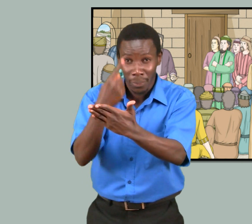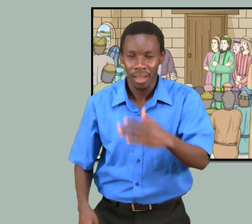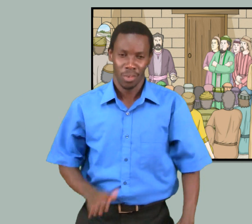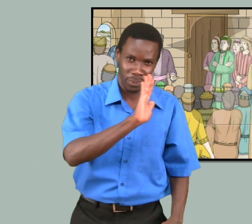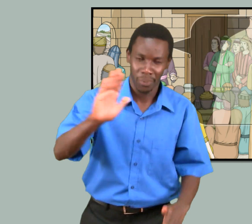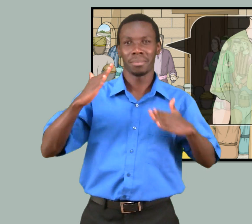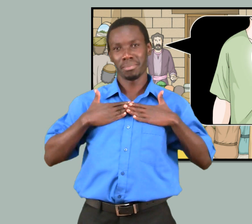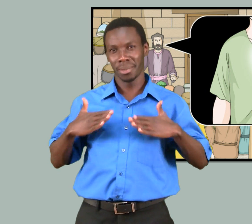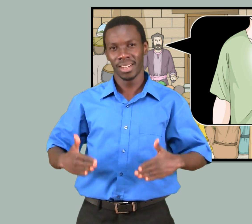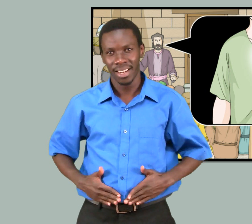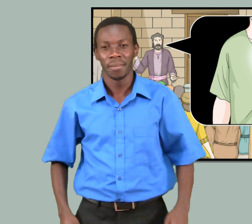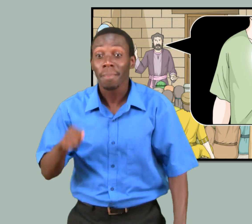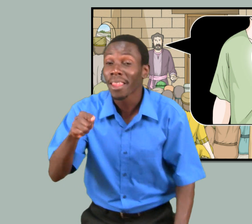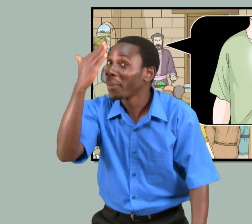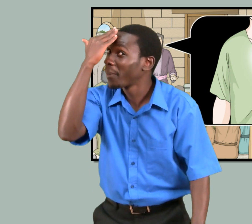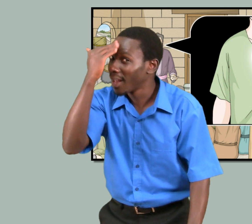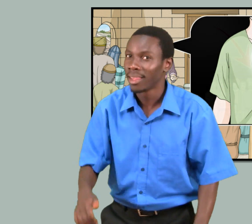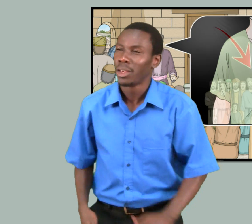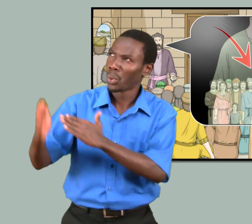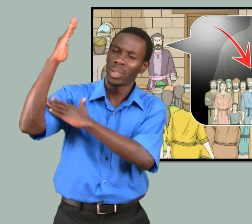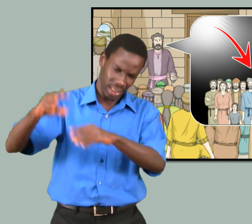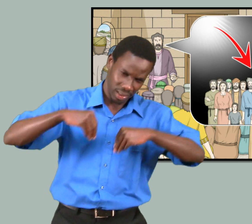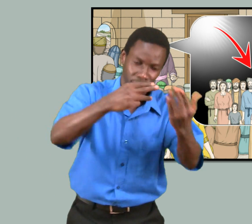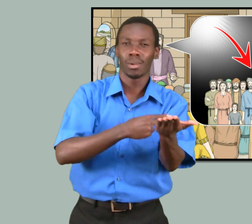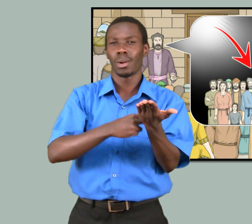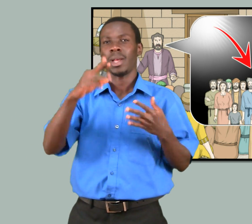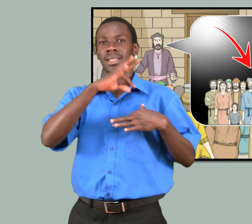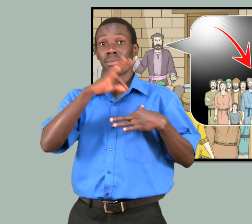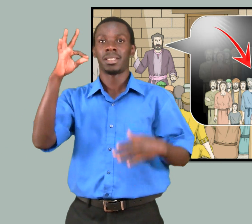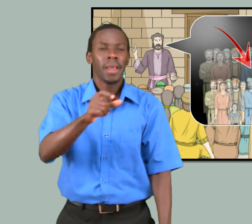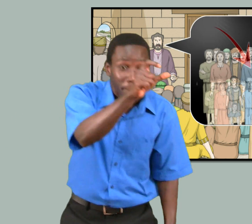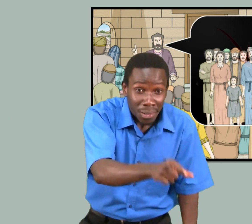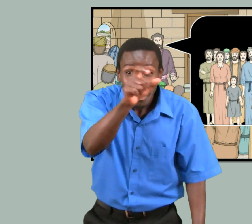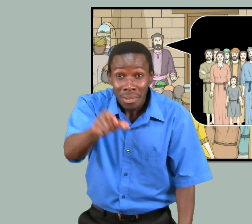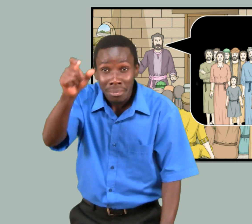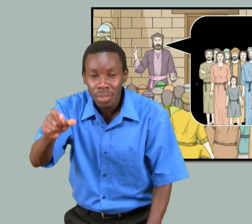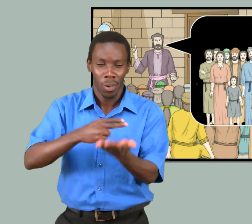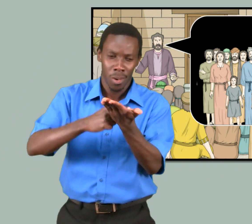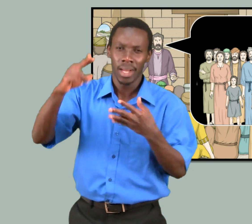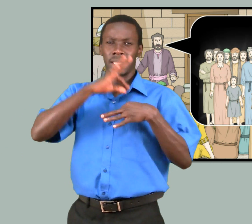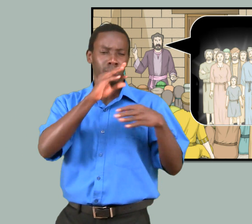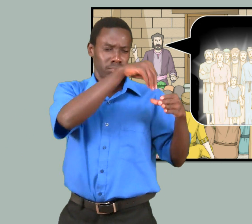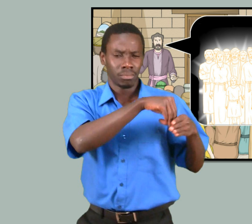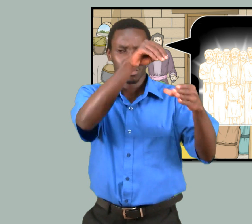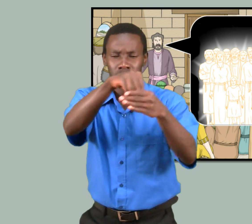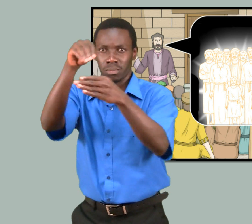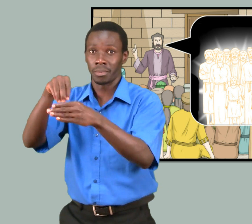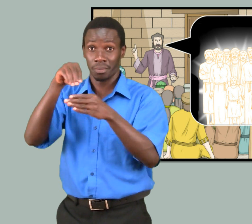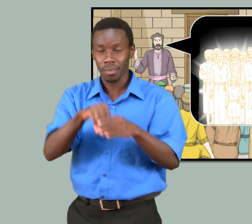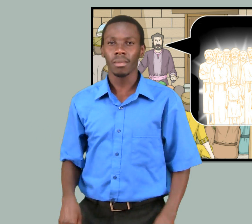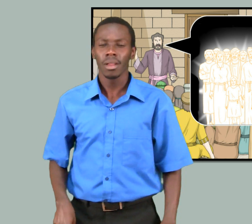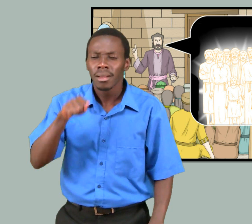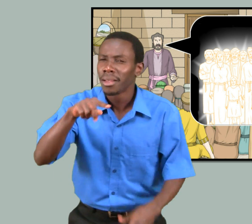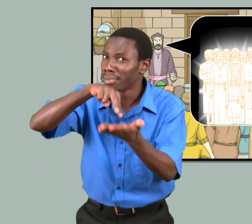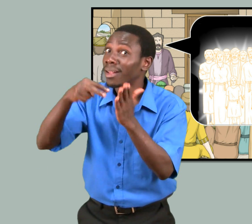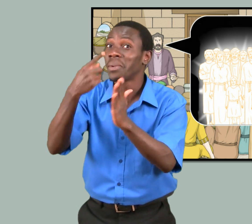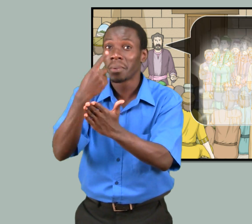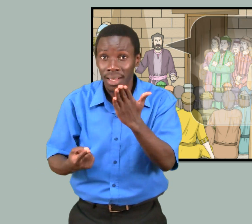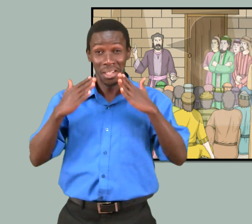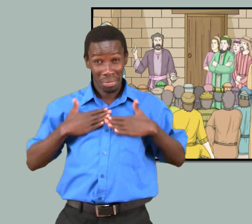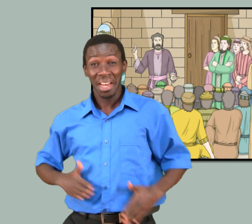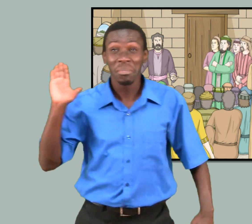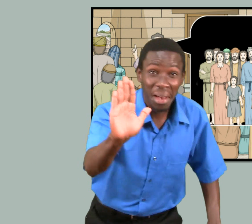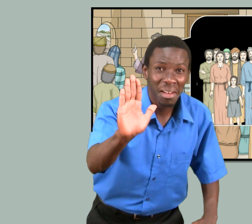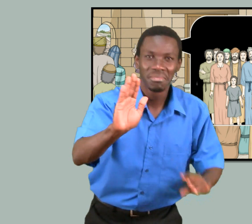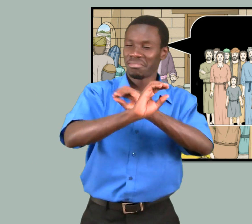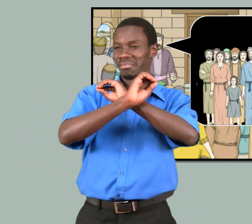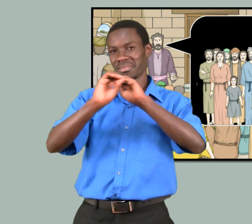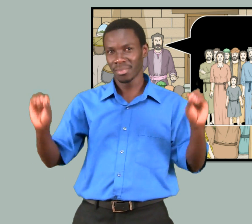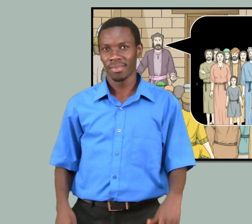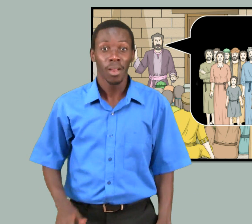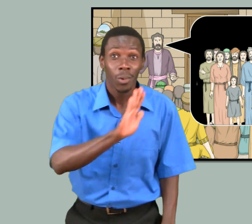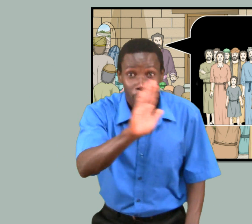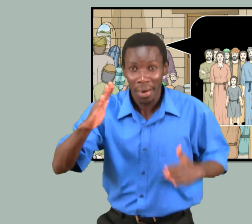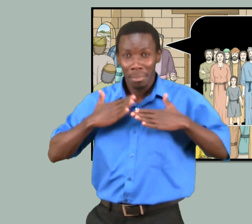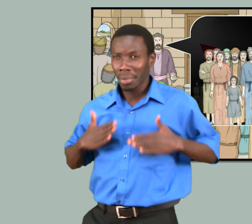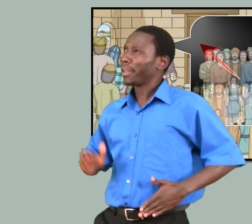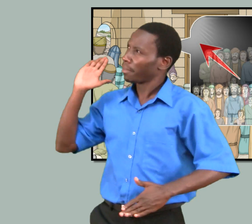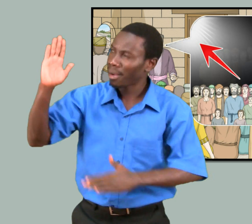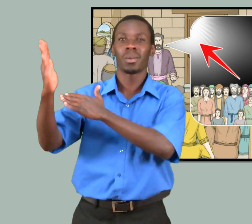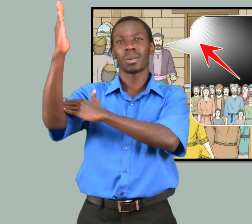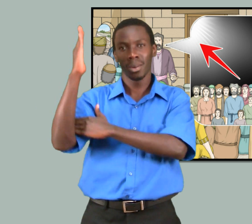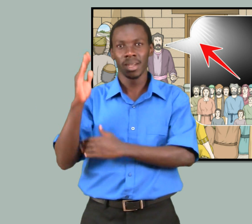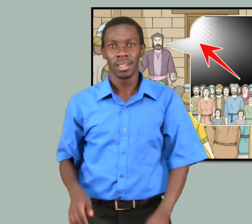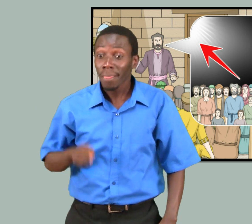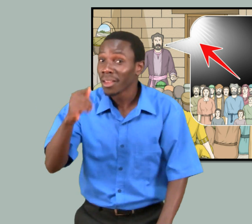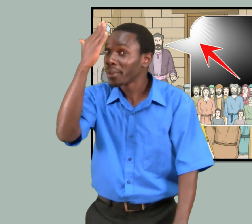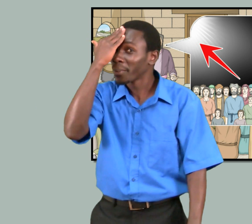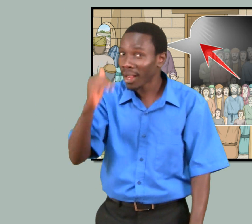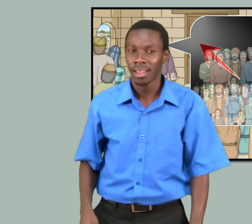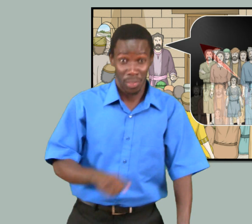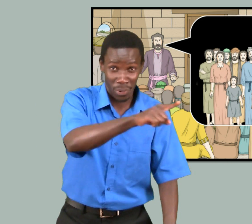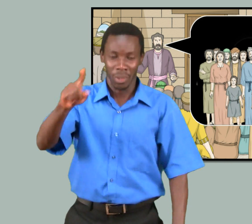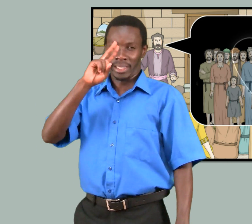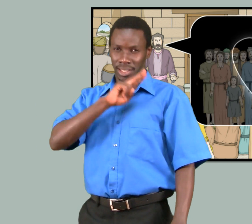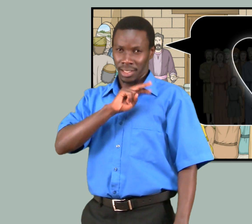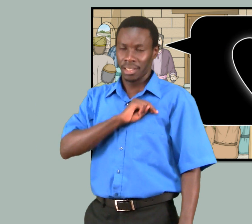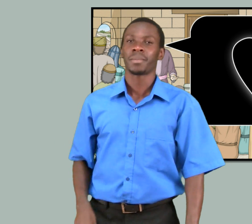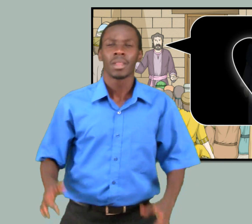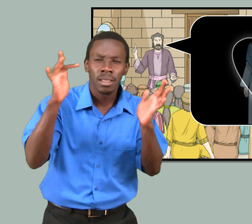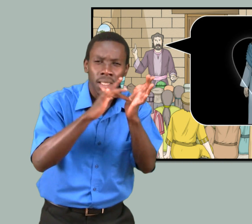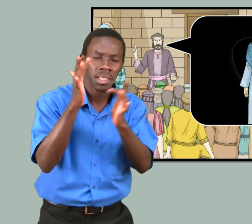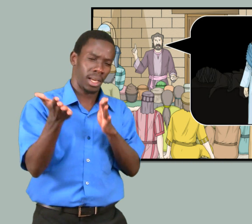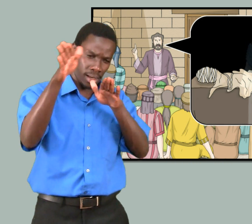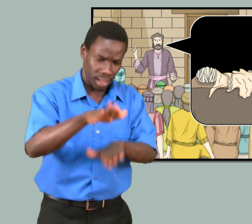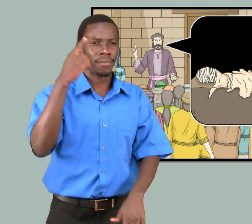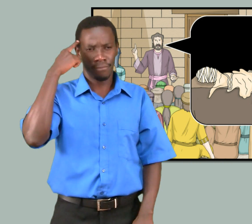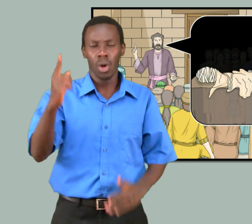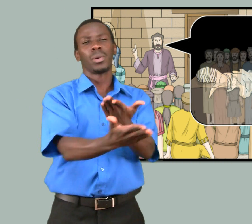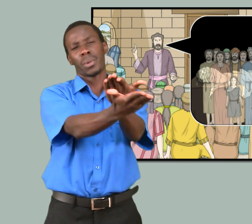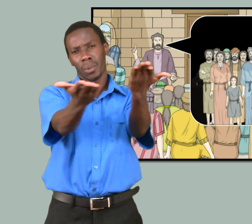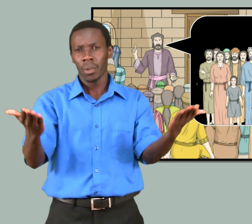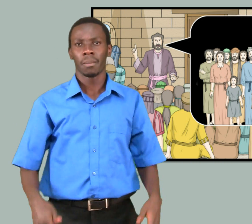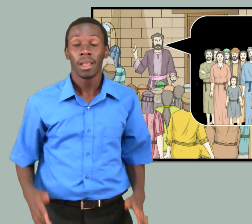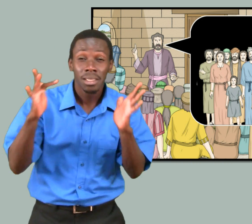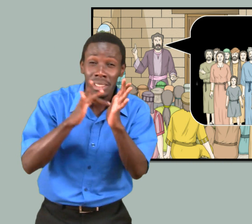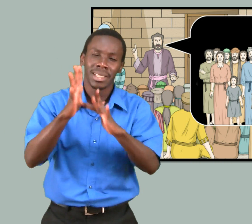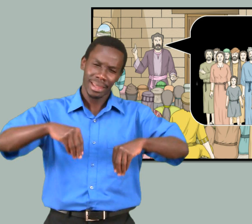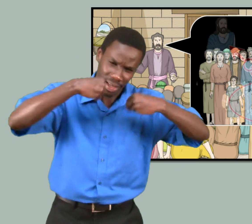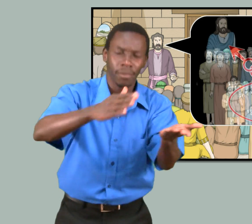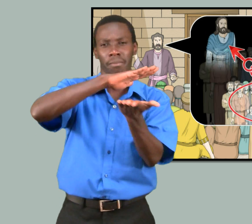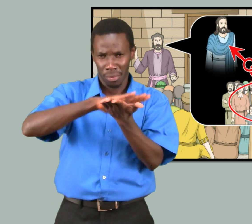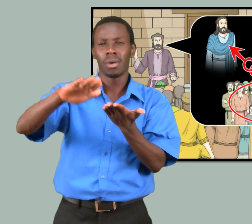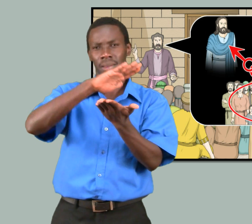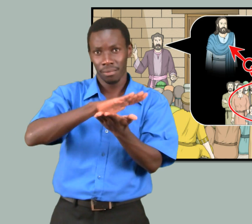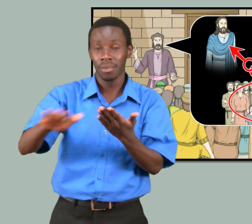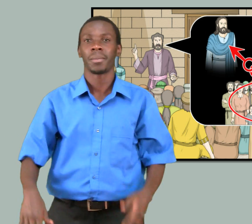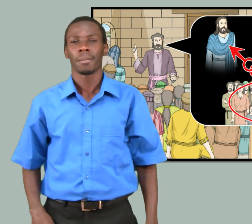Do you not know that your body is a temple of the Holy Spirit who is in you, whom you have received from God?